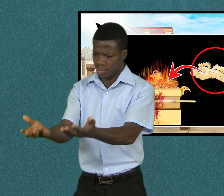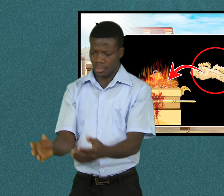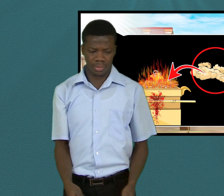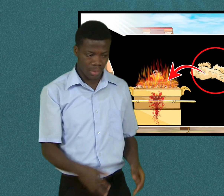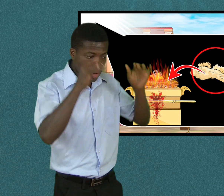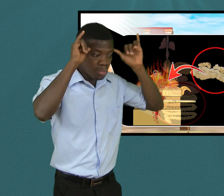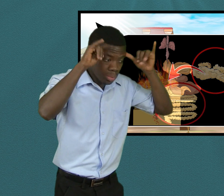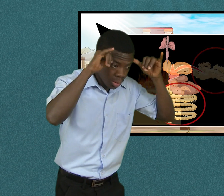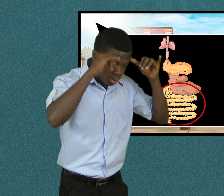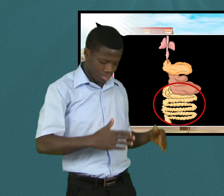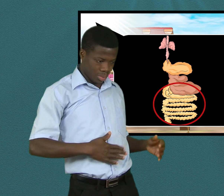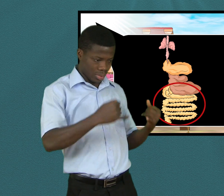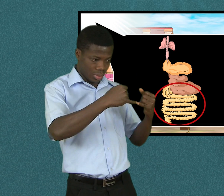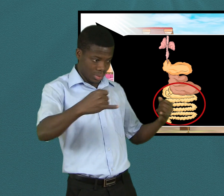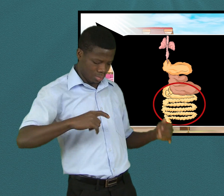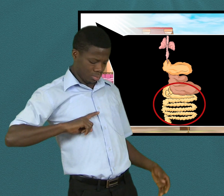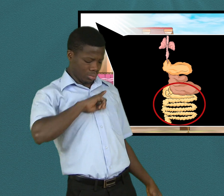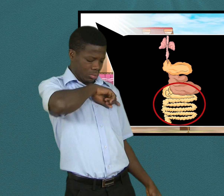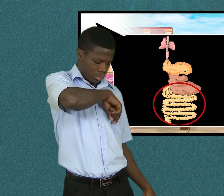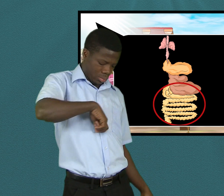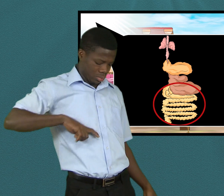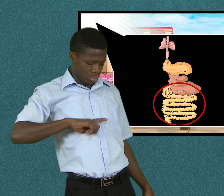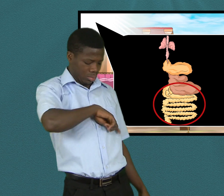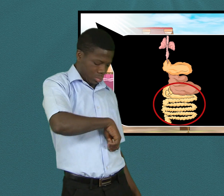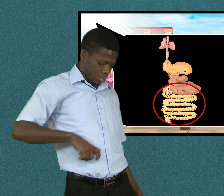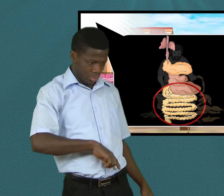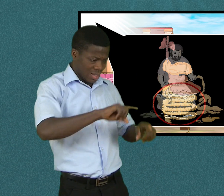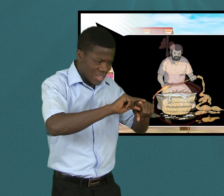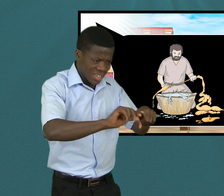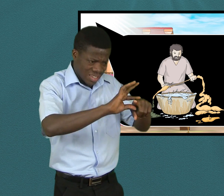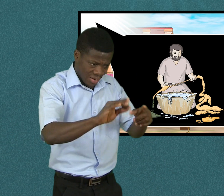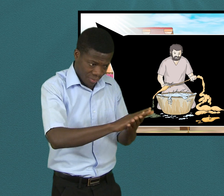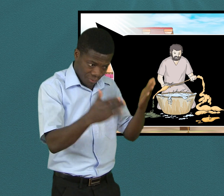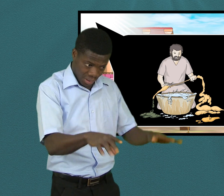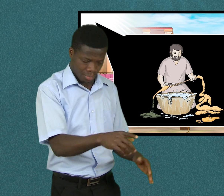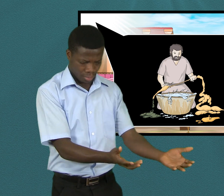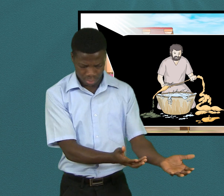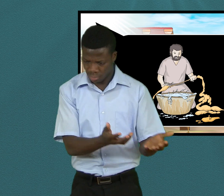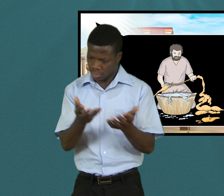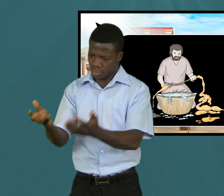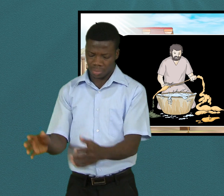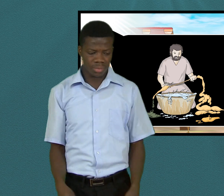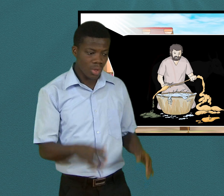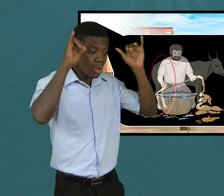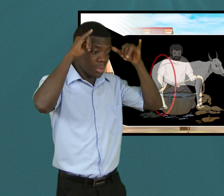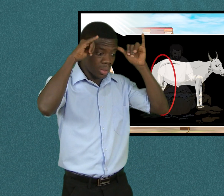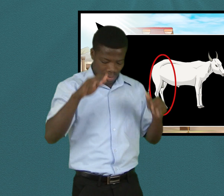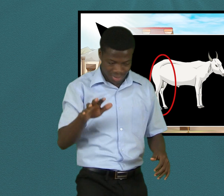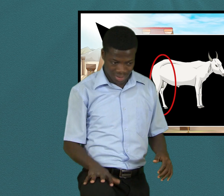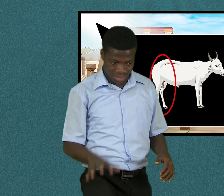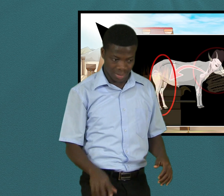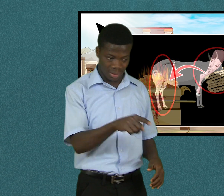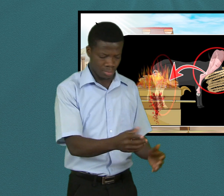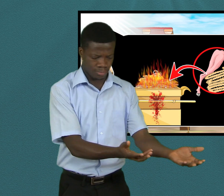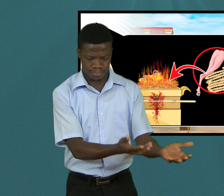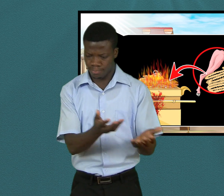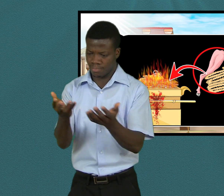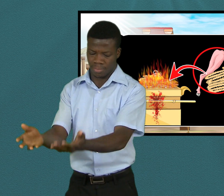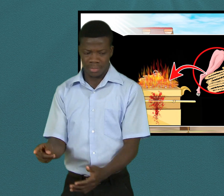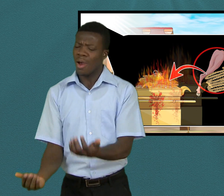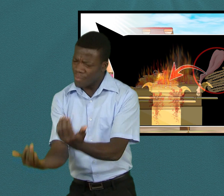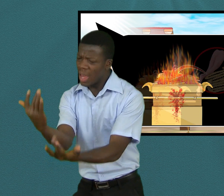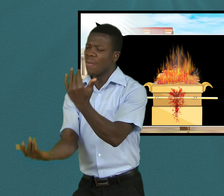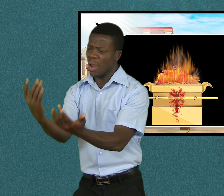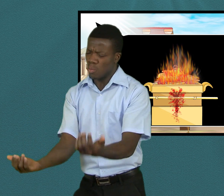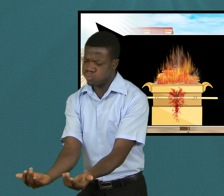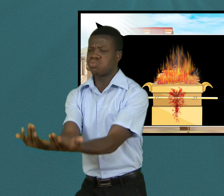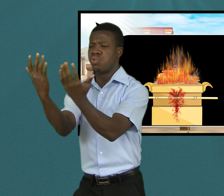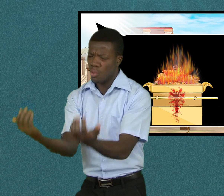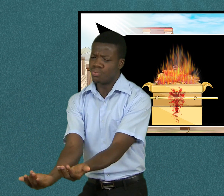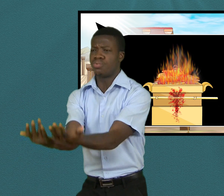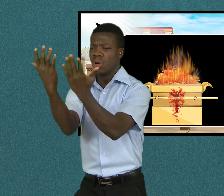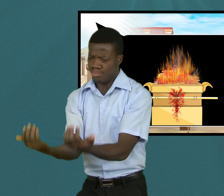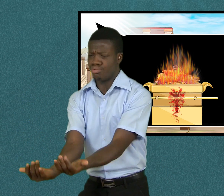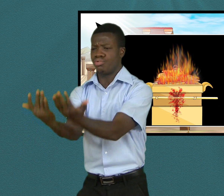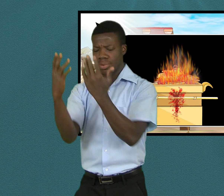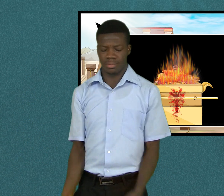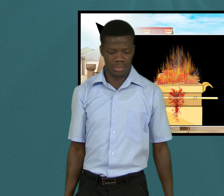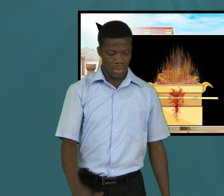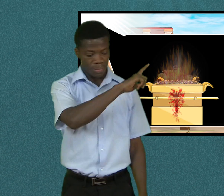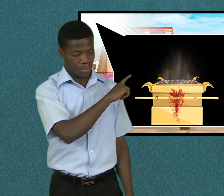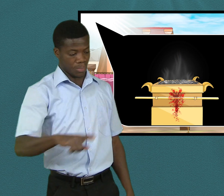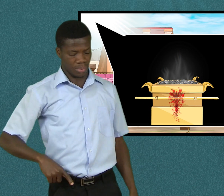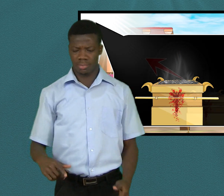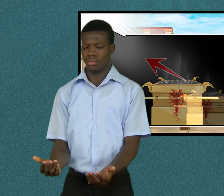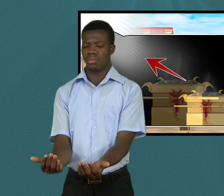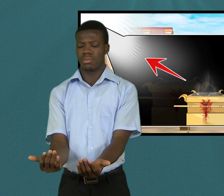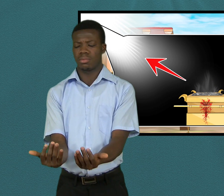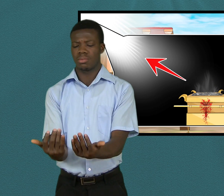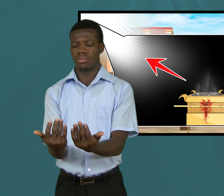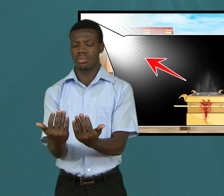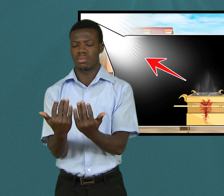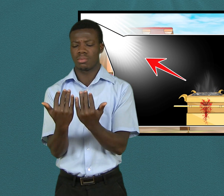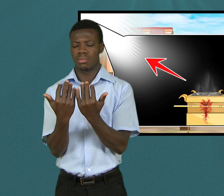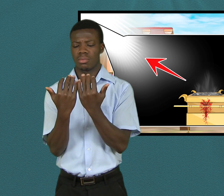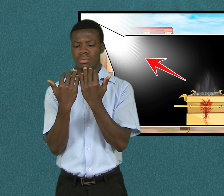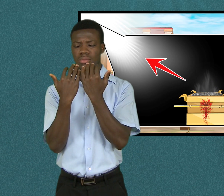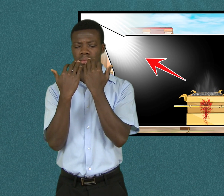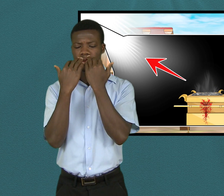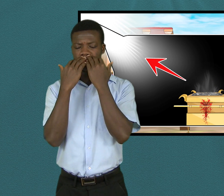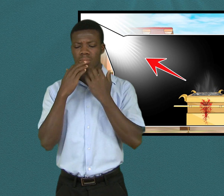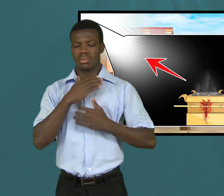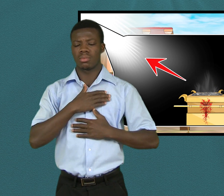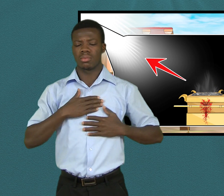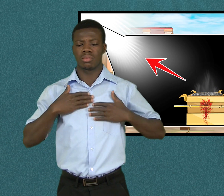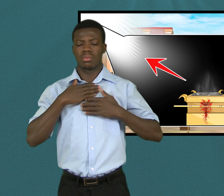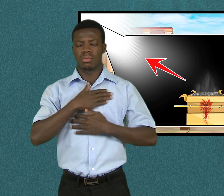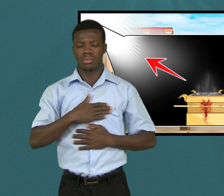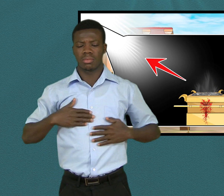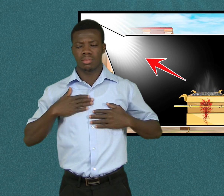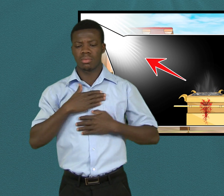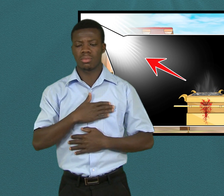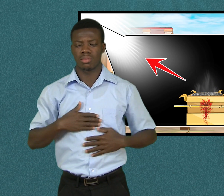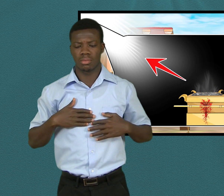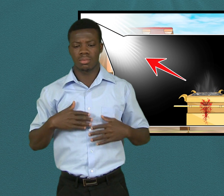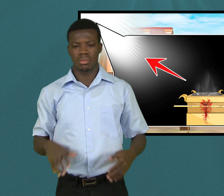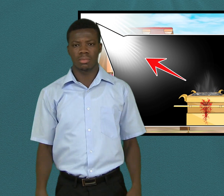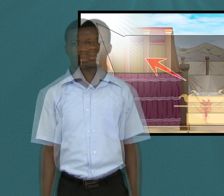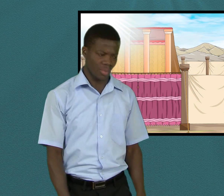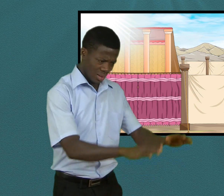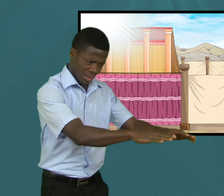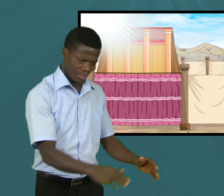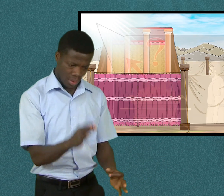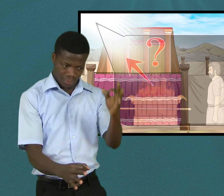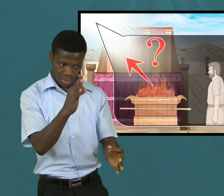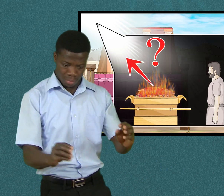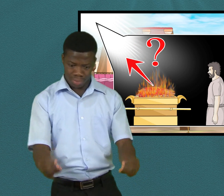The entrails and legs must be washed with water, and the priest shall burn all of it on the altar as a burnt offering, an offering made by fire, a pleasing aroma to the LORD.